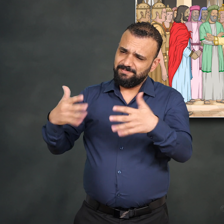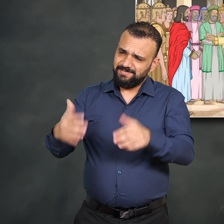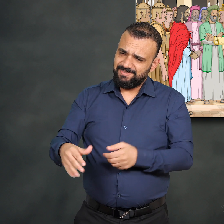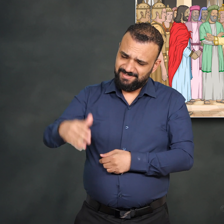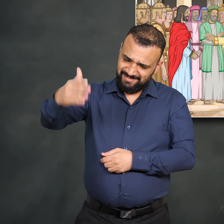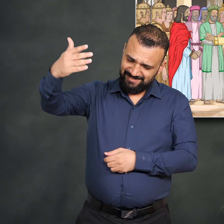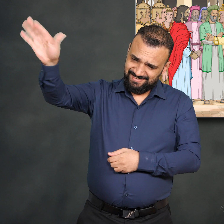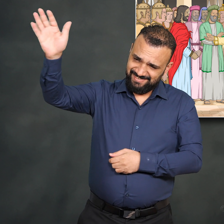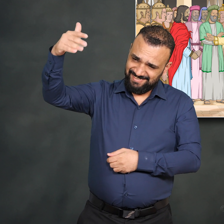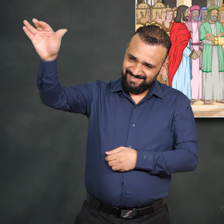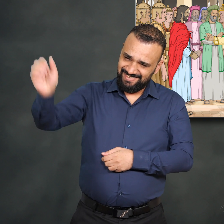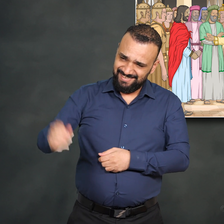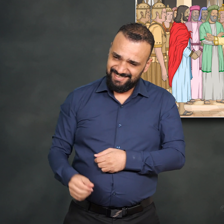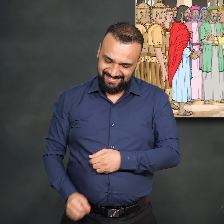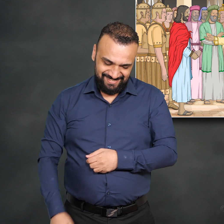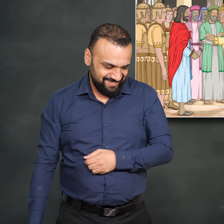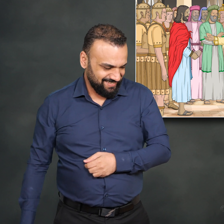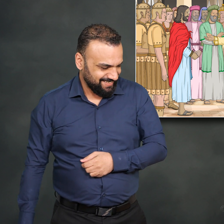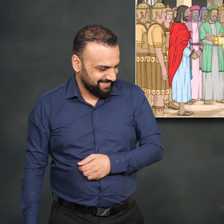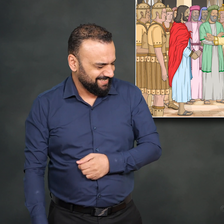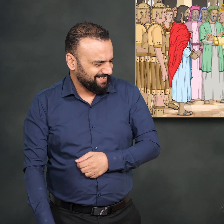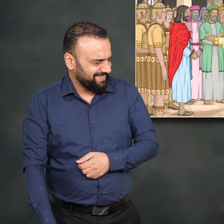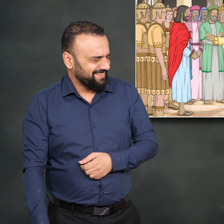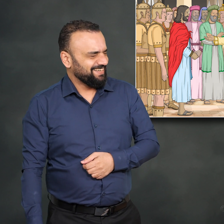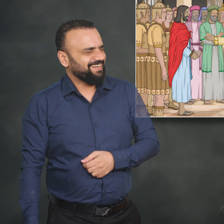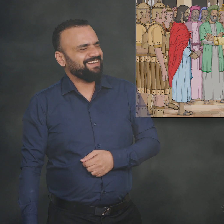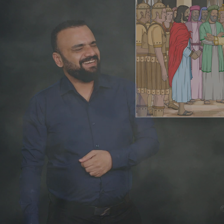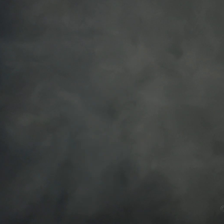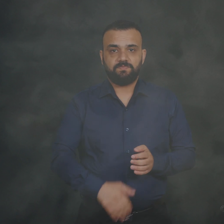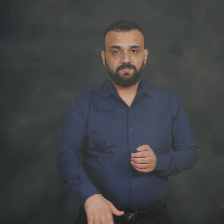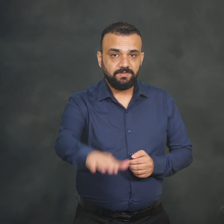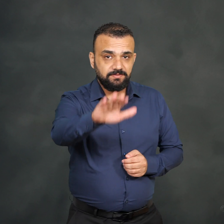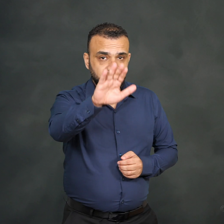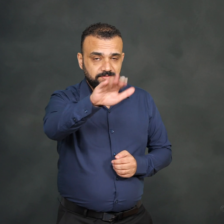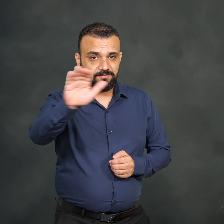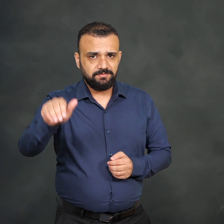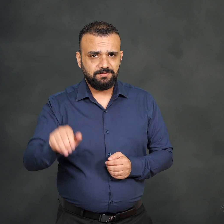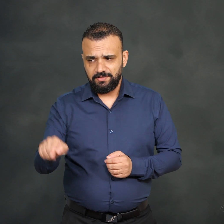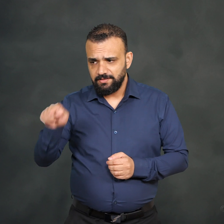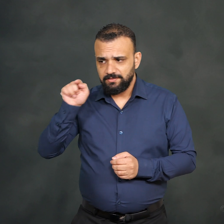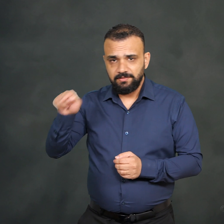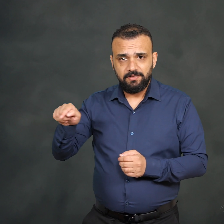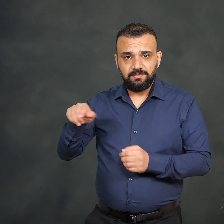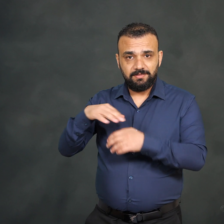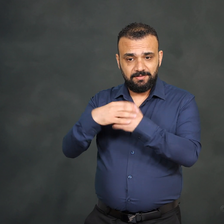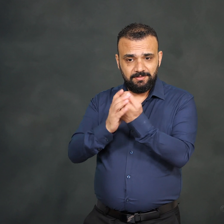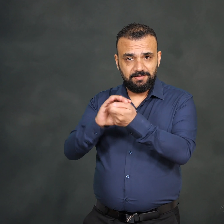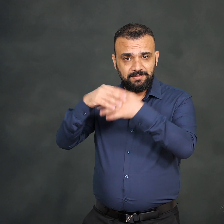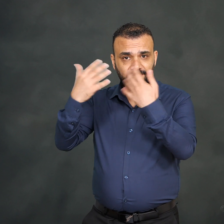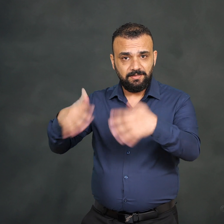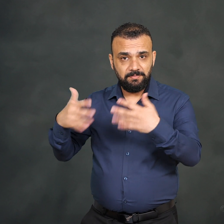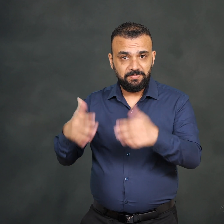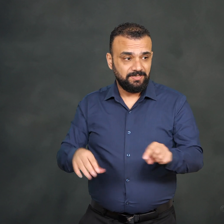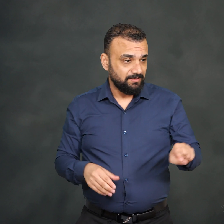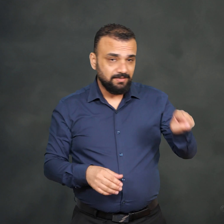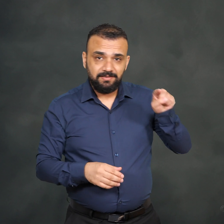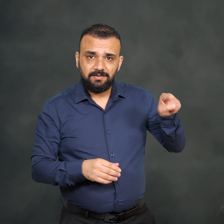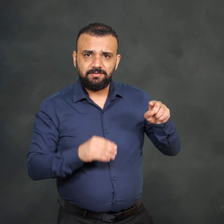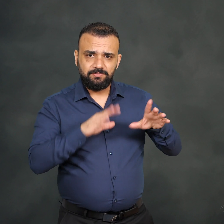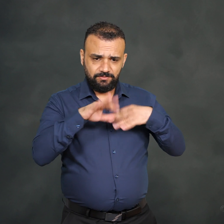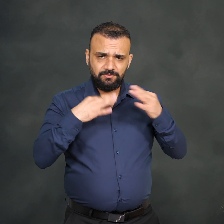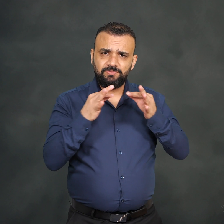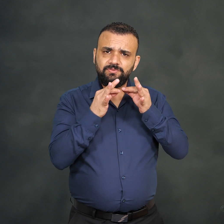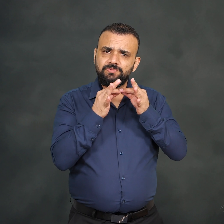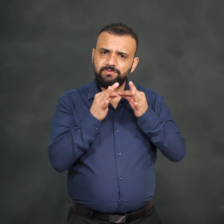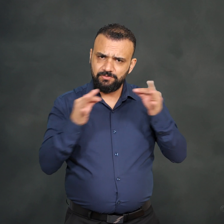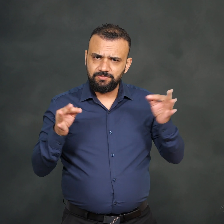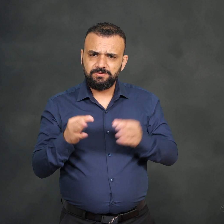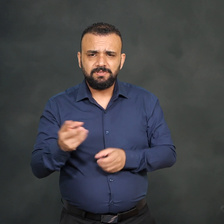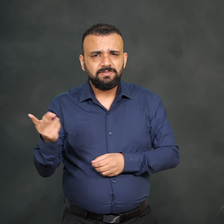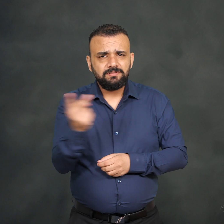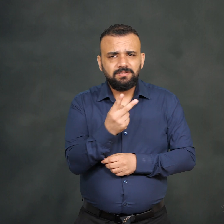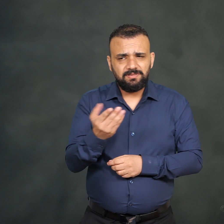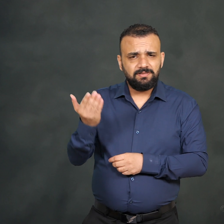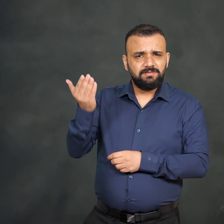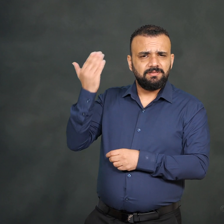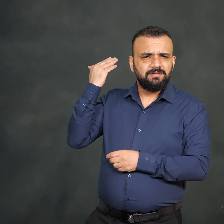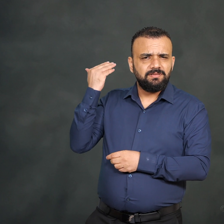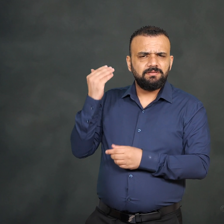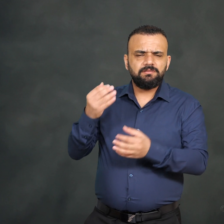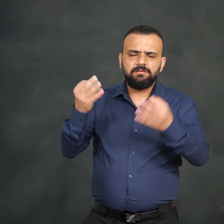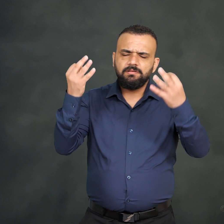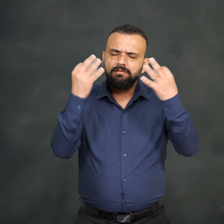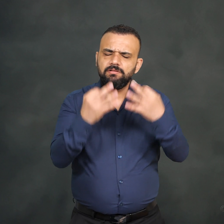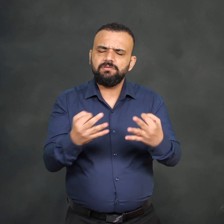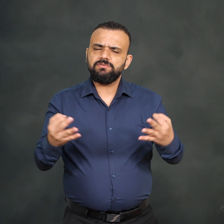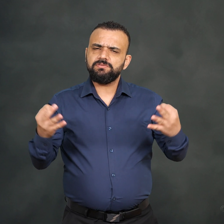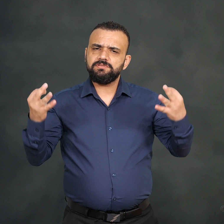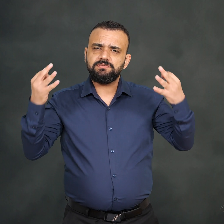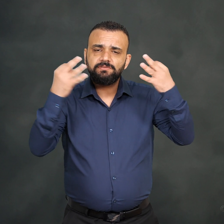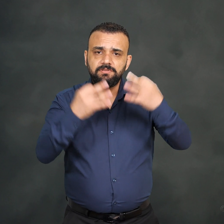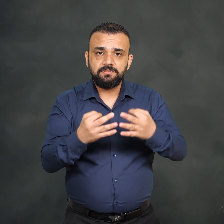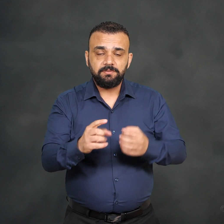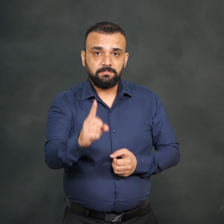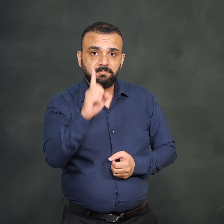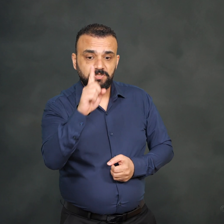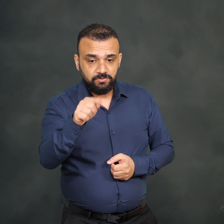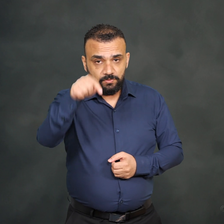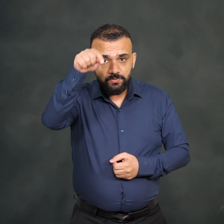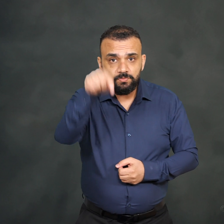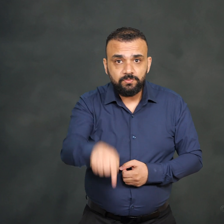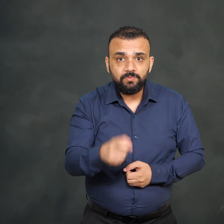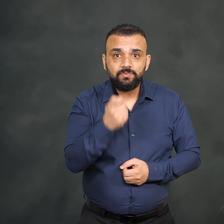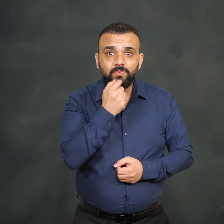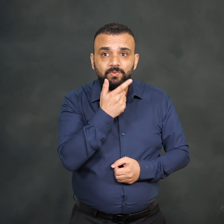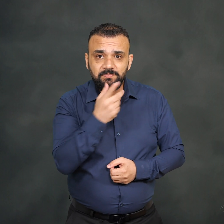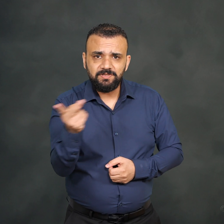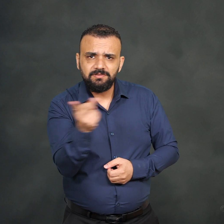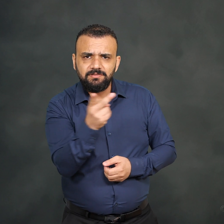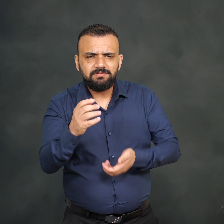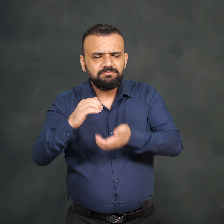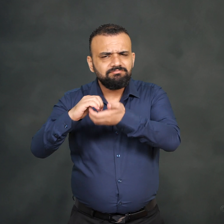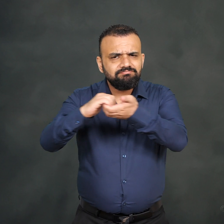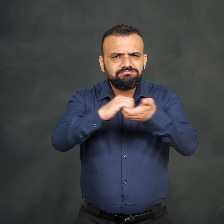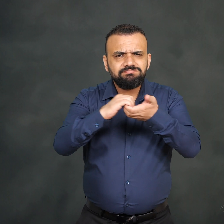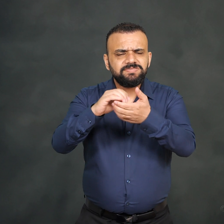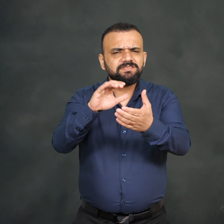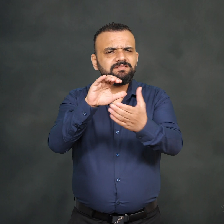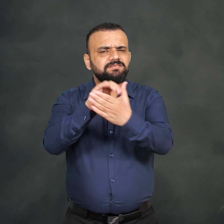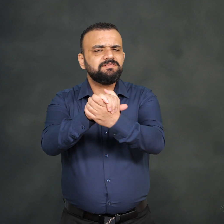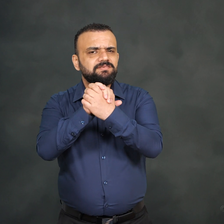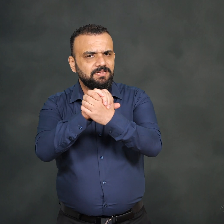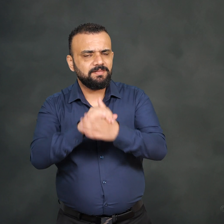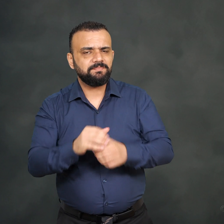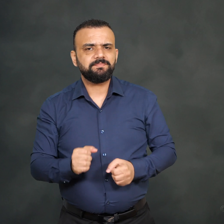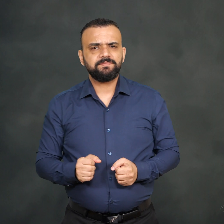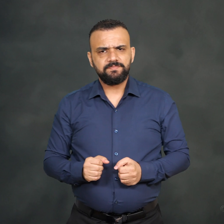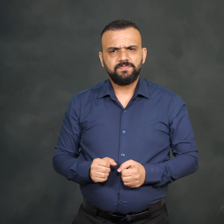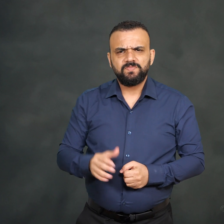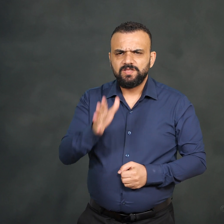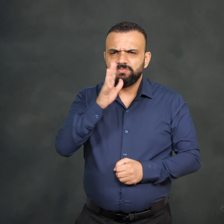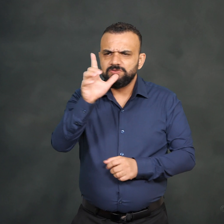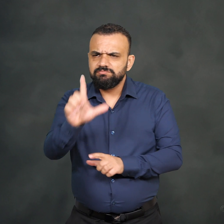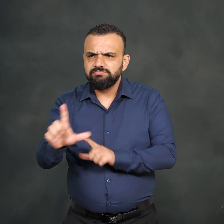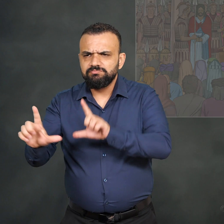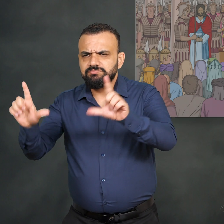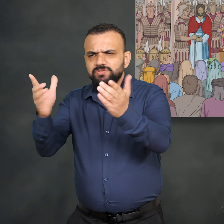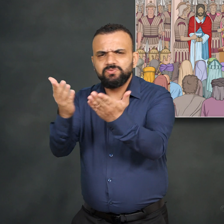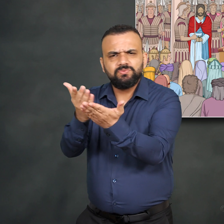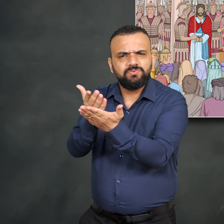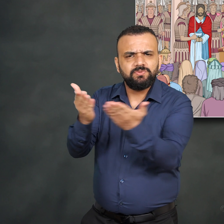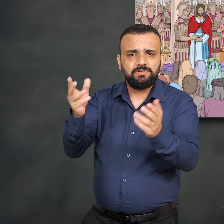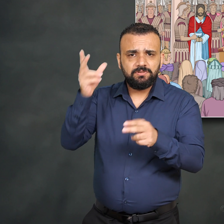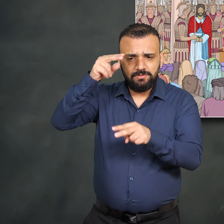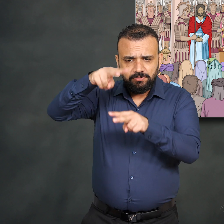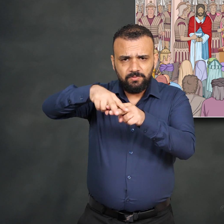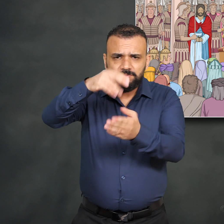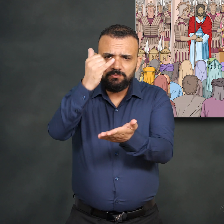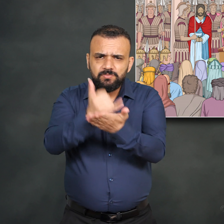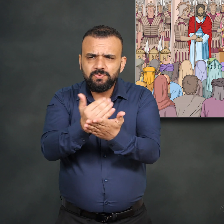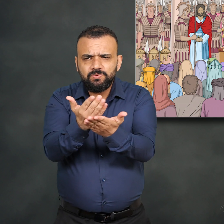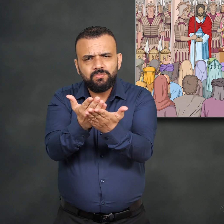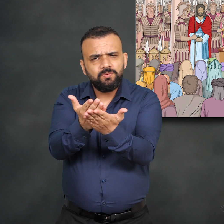before this time they had been enemies.